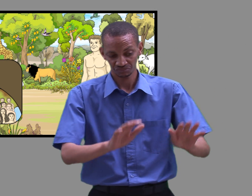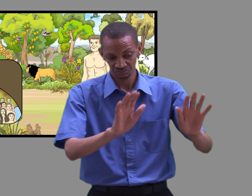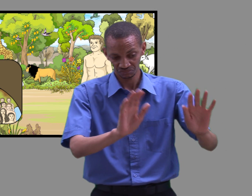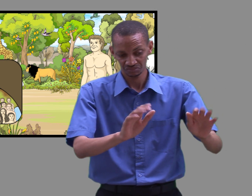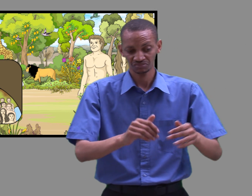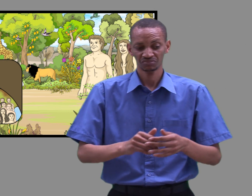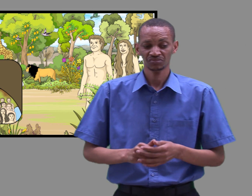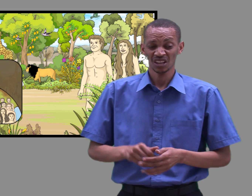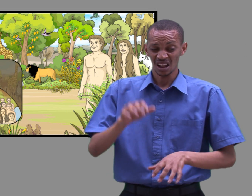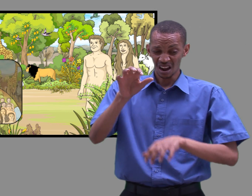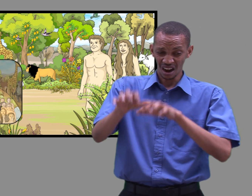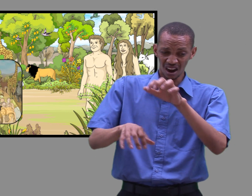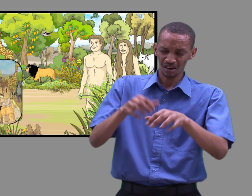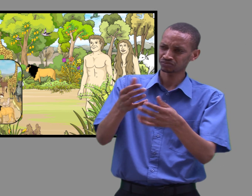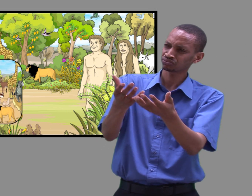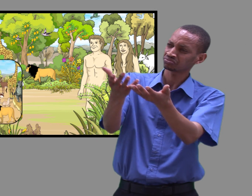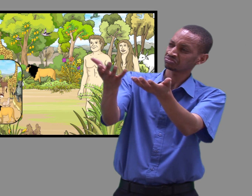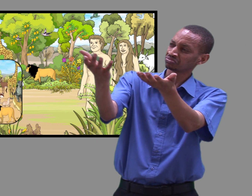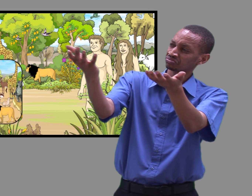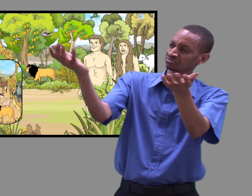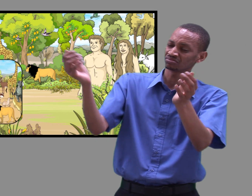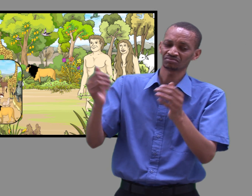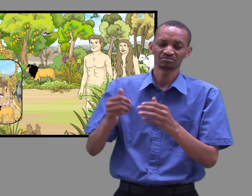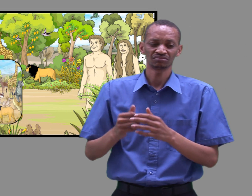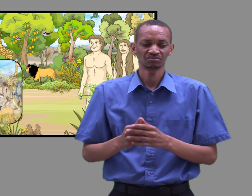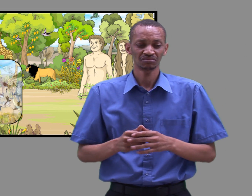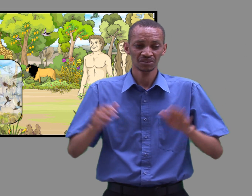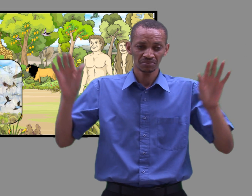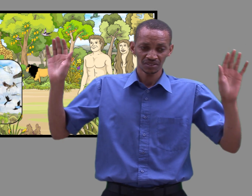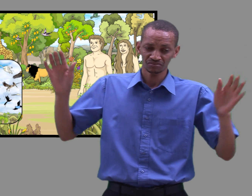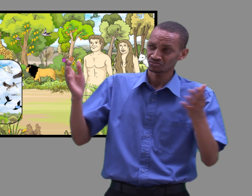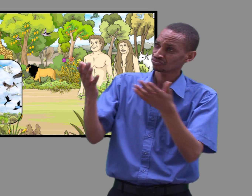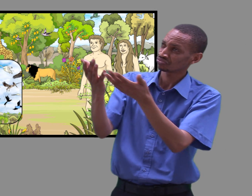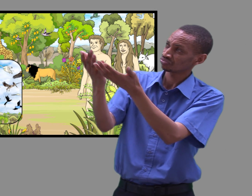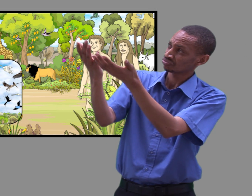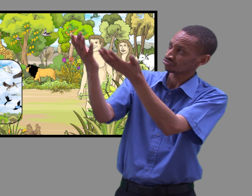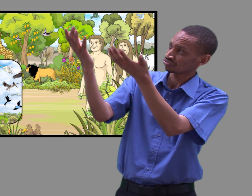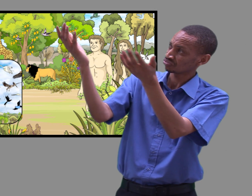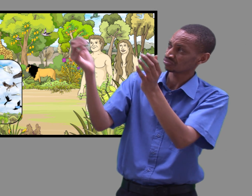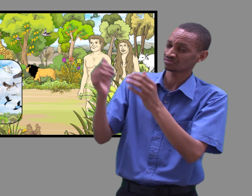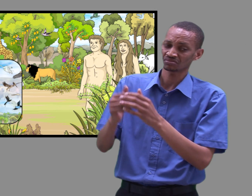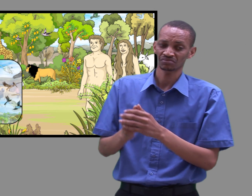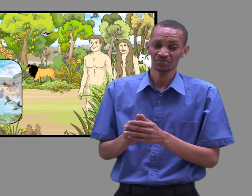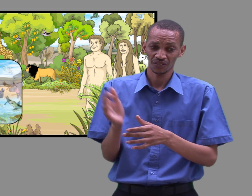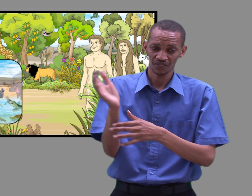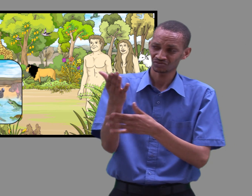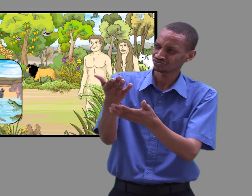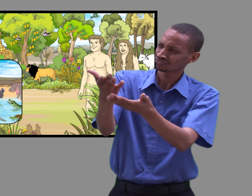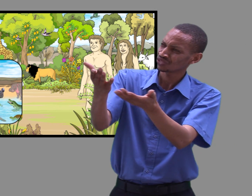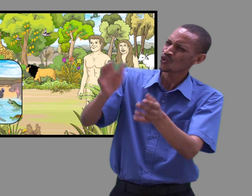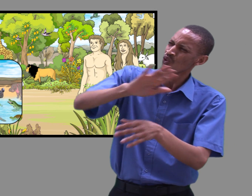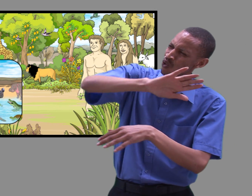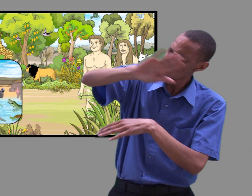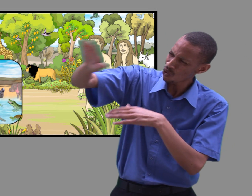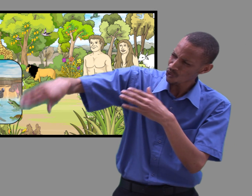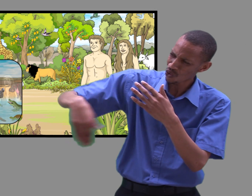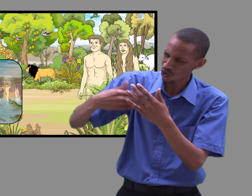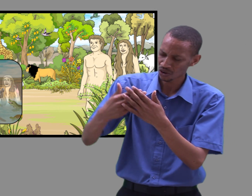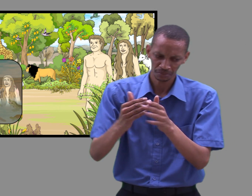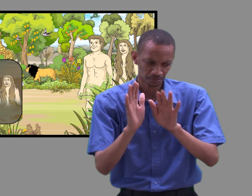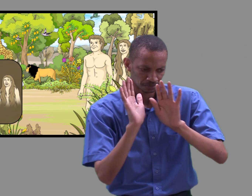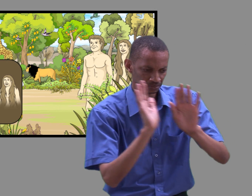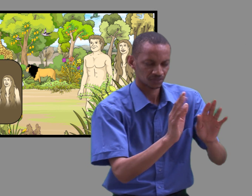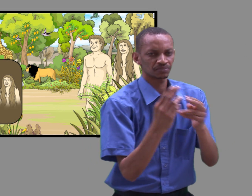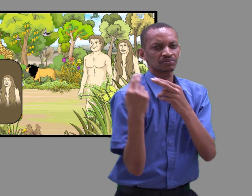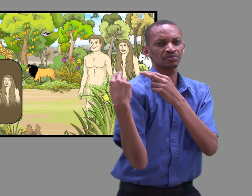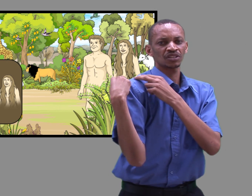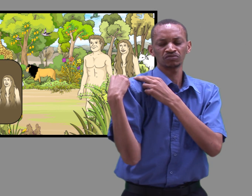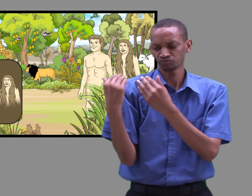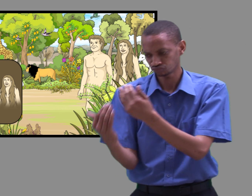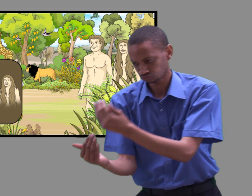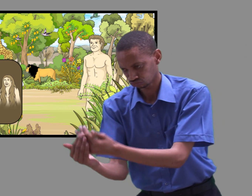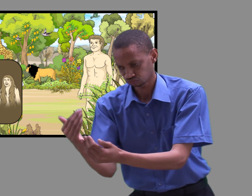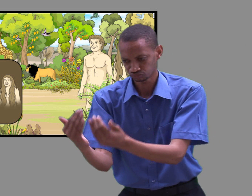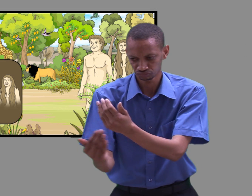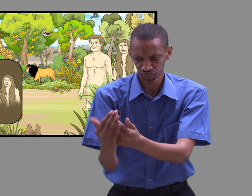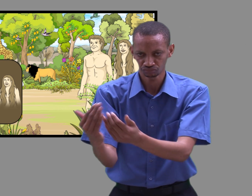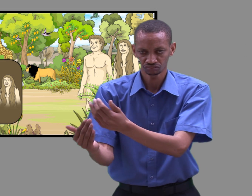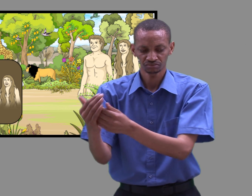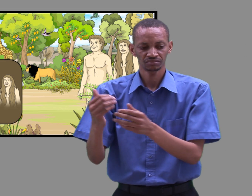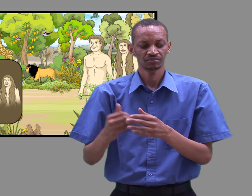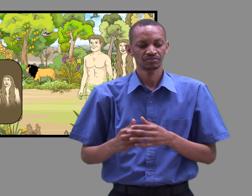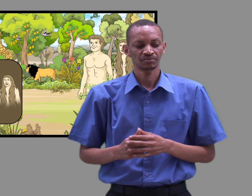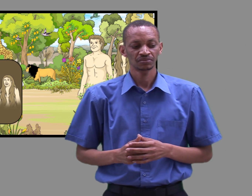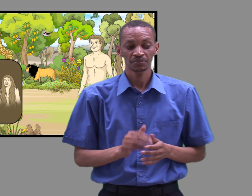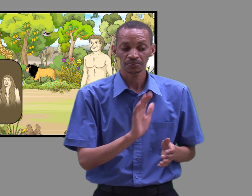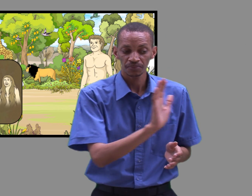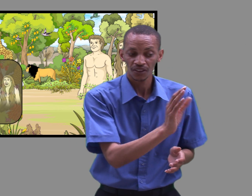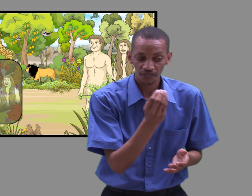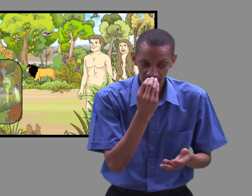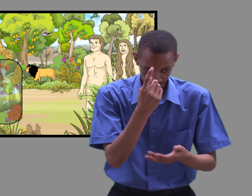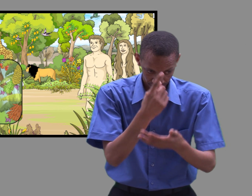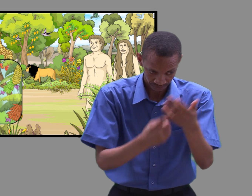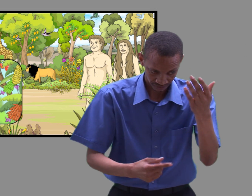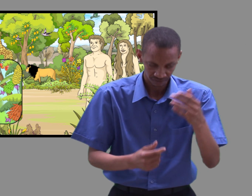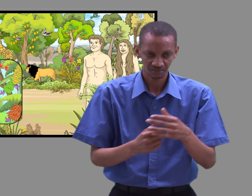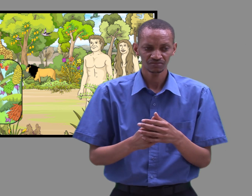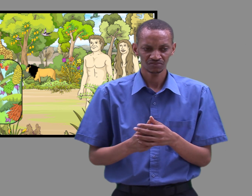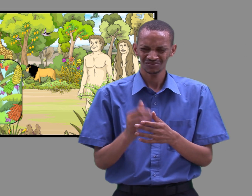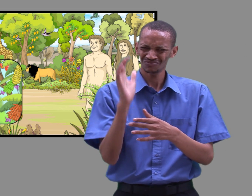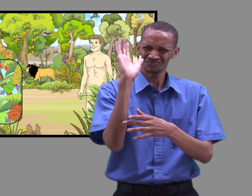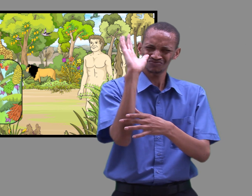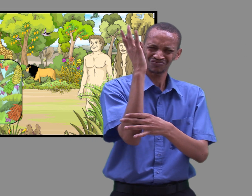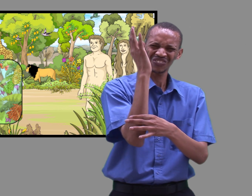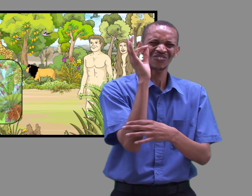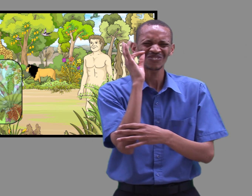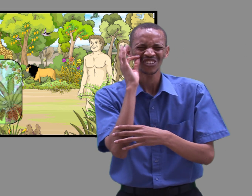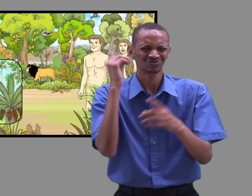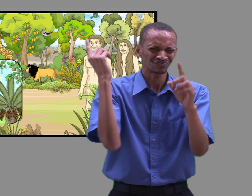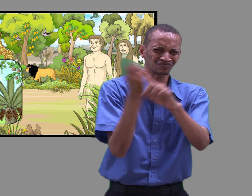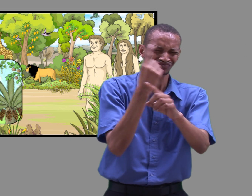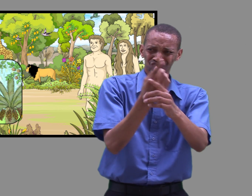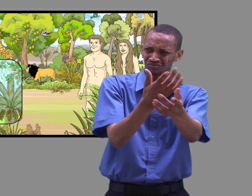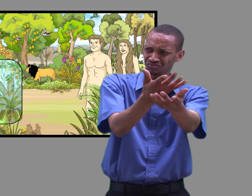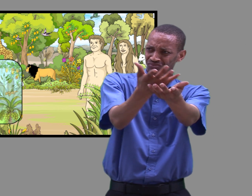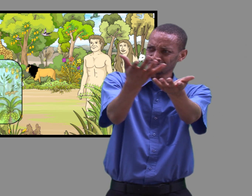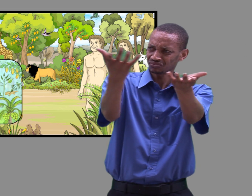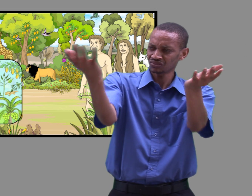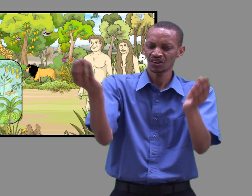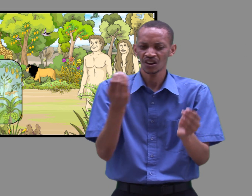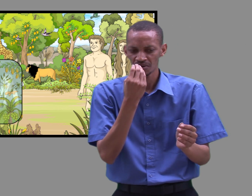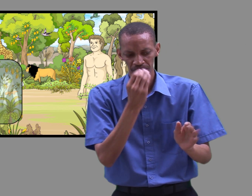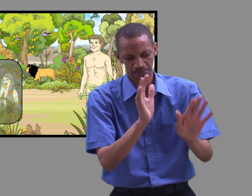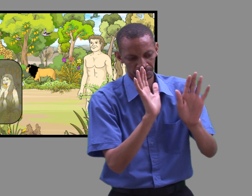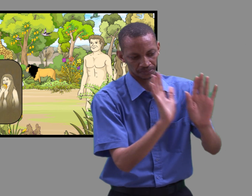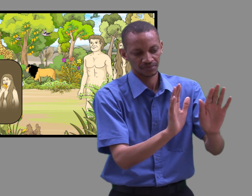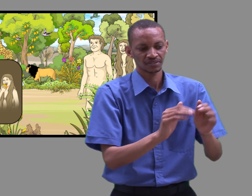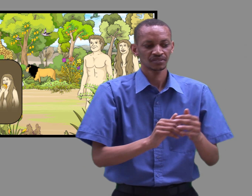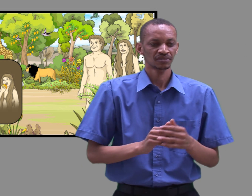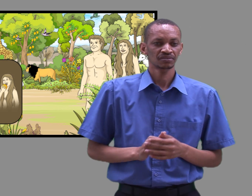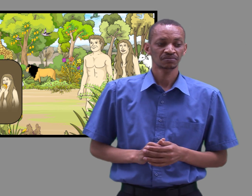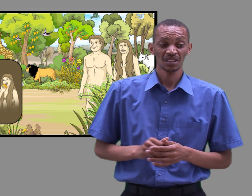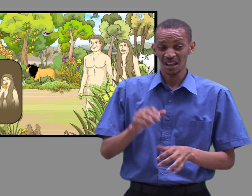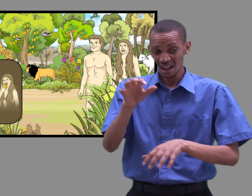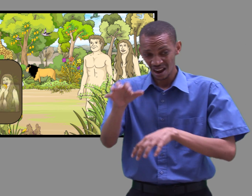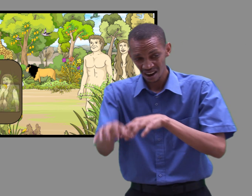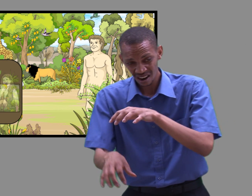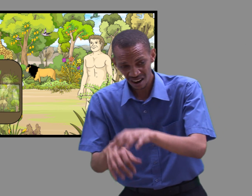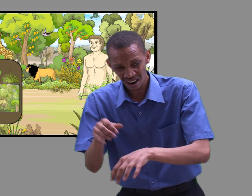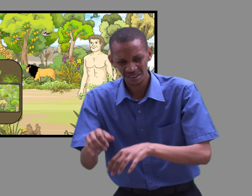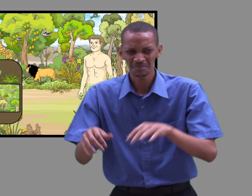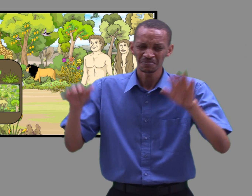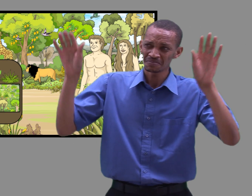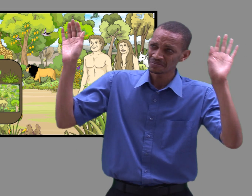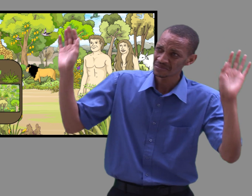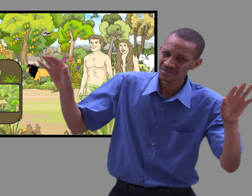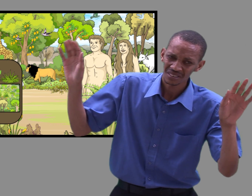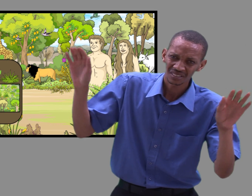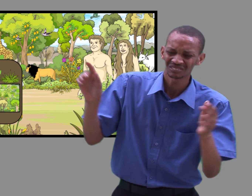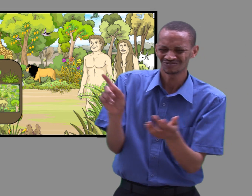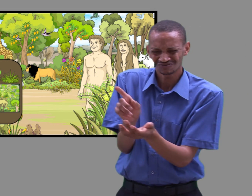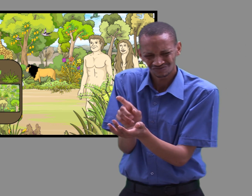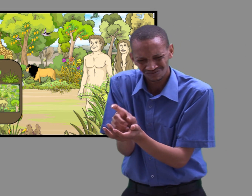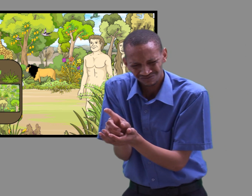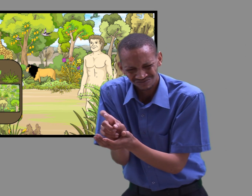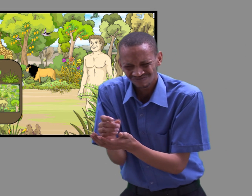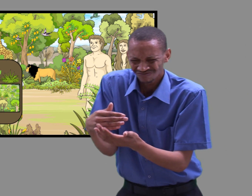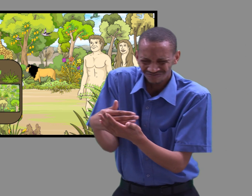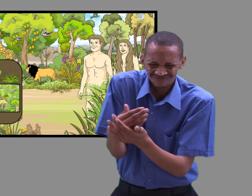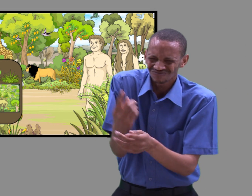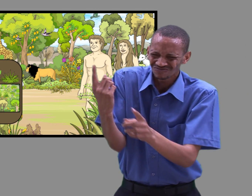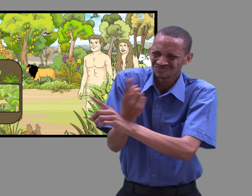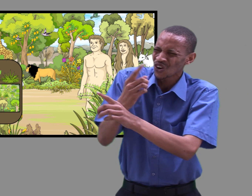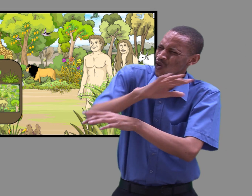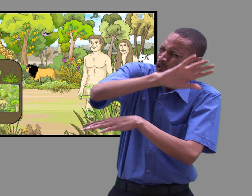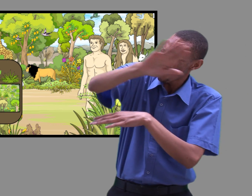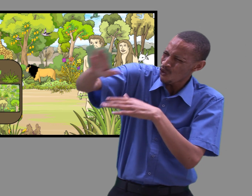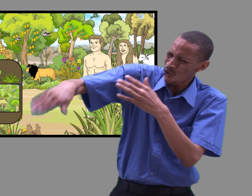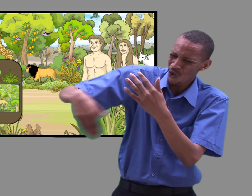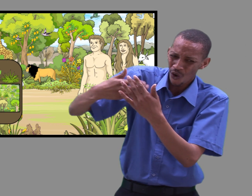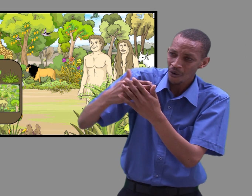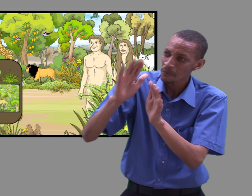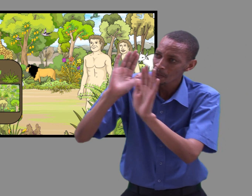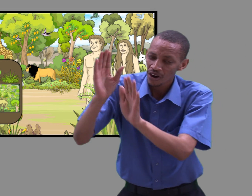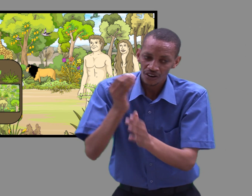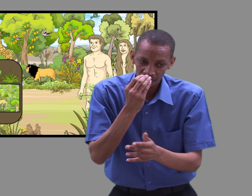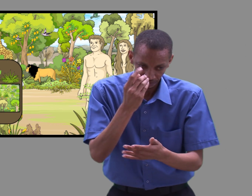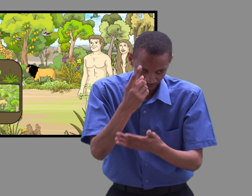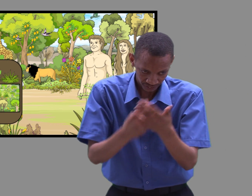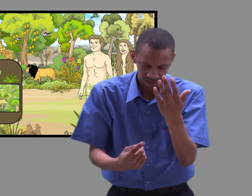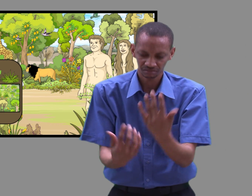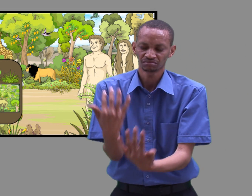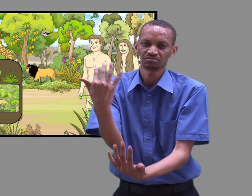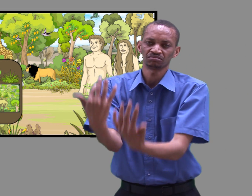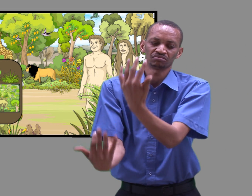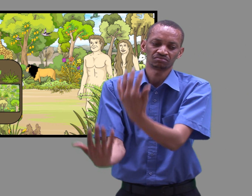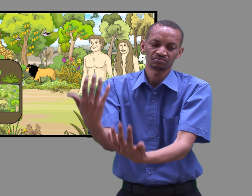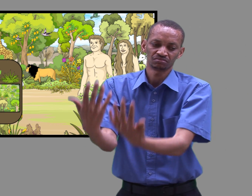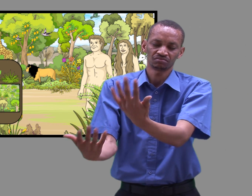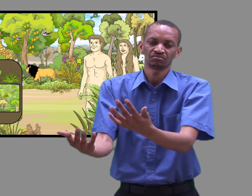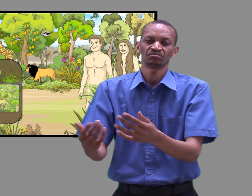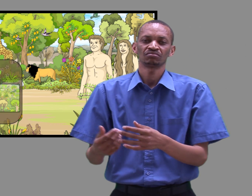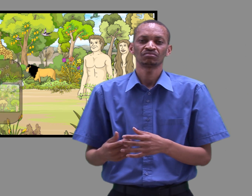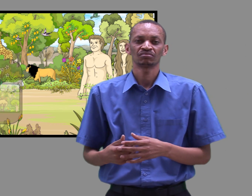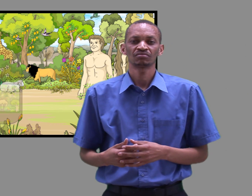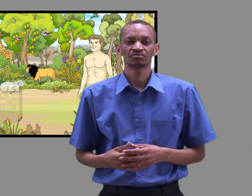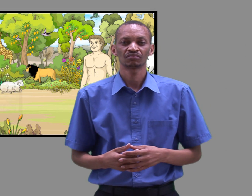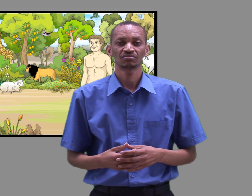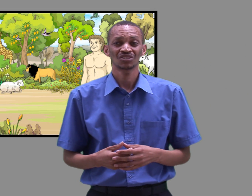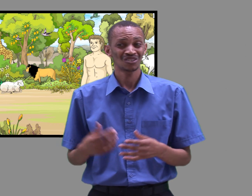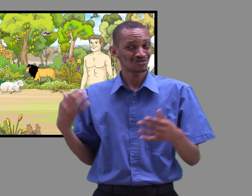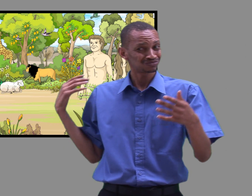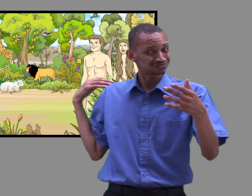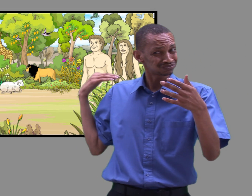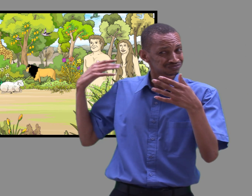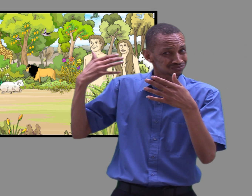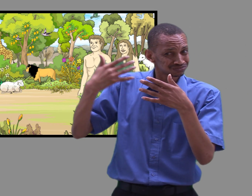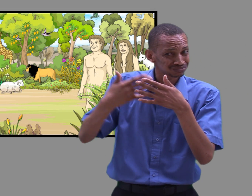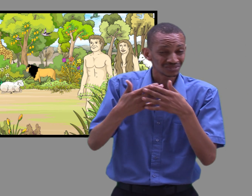rule over the fish of the sea and the birds of the air and every creature that crawls upon the earth.” Then God said, “Behold, I have given you every seed-bearing plant on the face of all the earth, and every tree whose fruit contains seed. They will be yours for food. And to every beast of the earth and every bird of the air and every creature that crawls upon the earth—everything that has the breath of life in it—I have given every green plant for food.” And it was so.